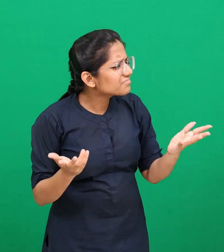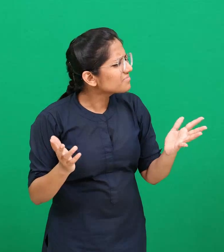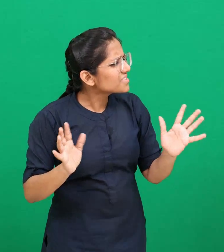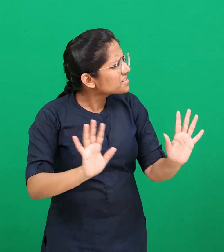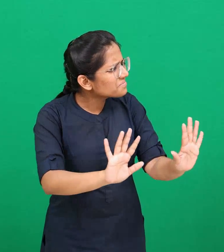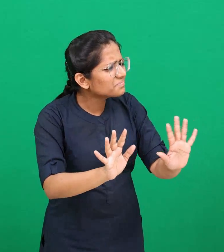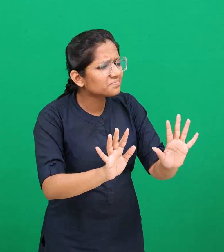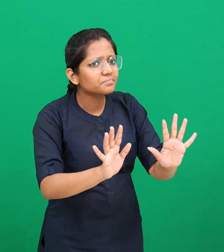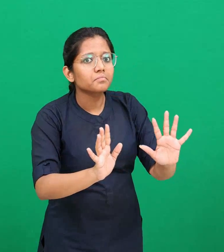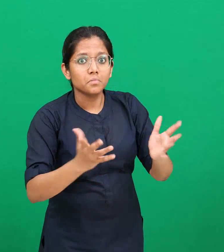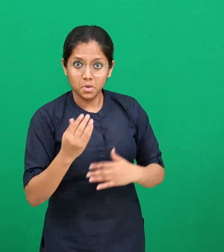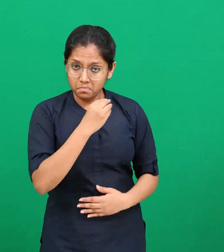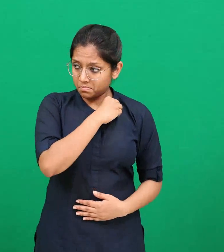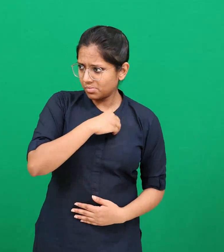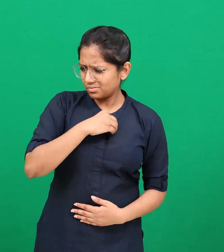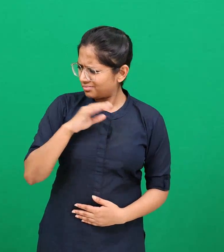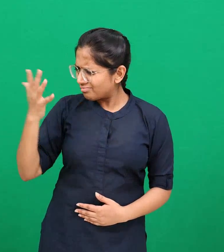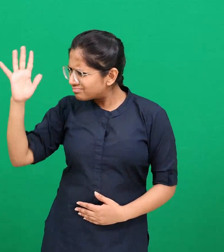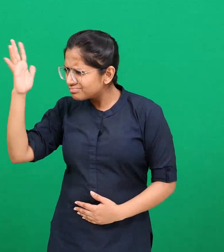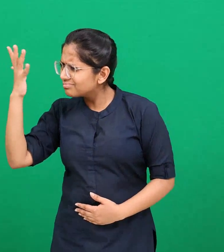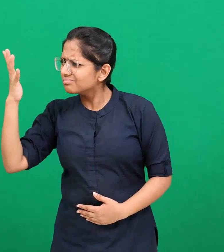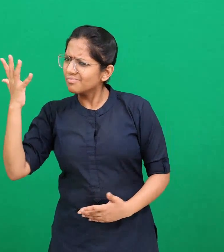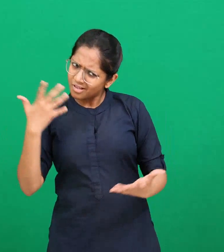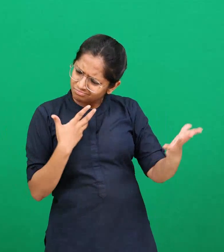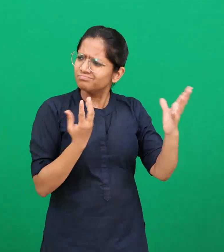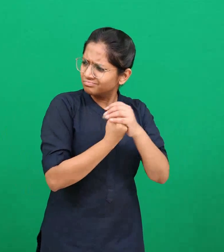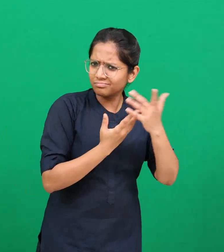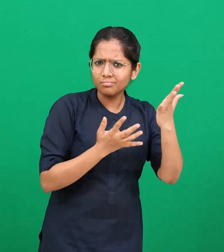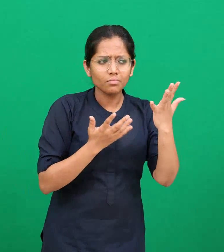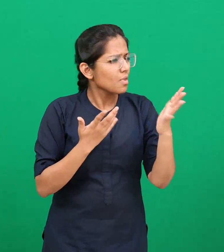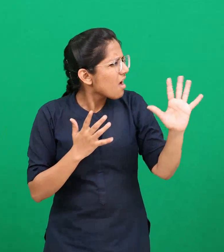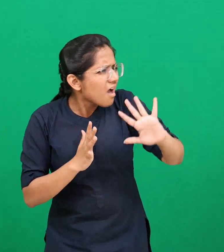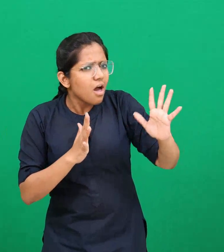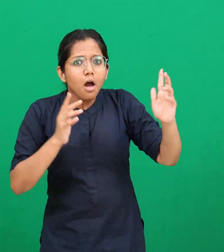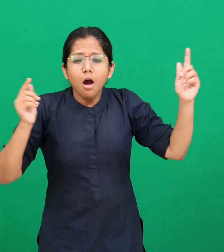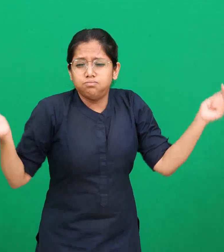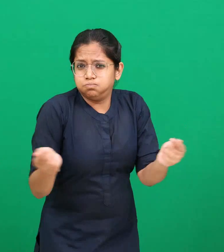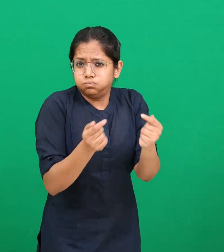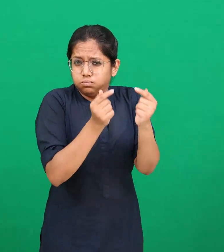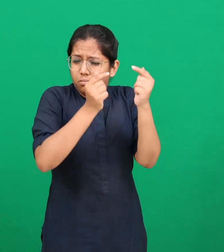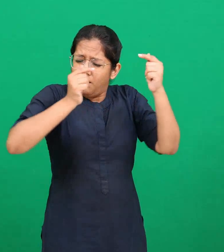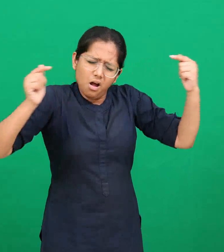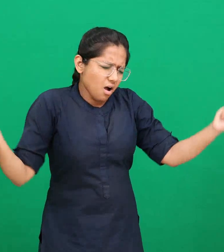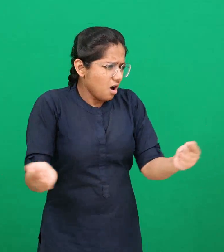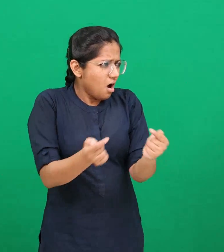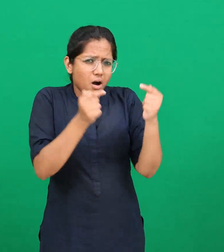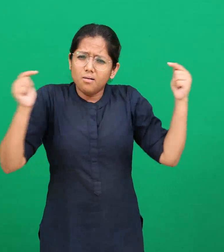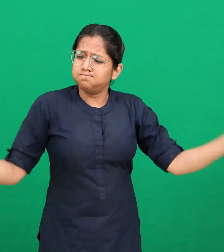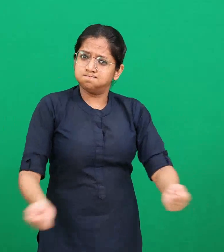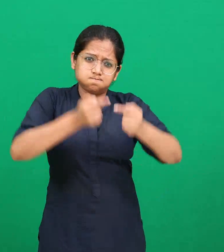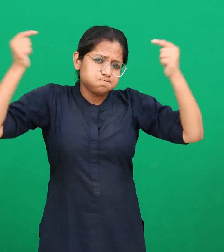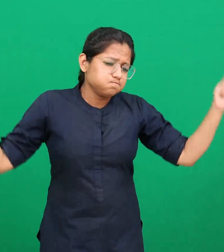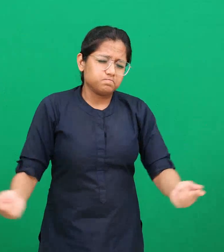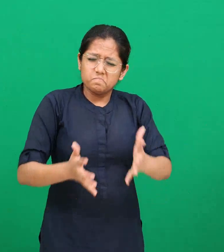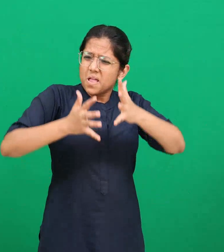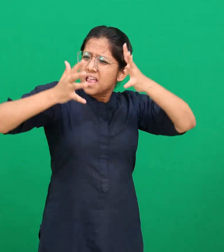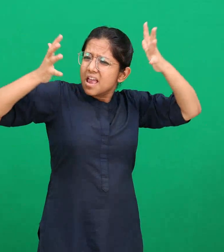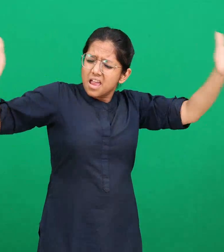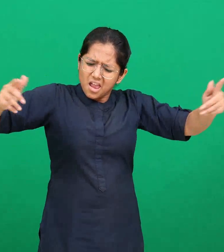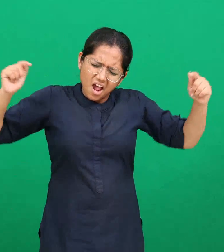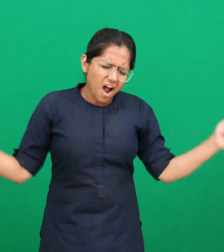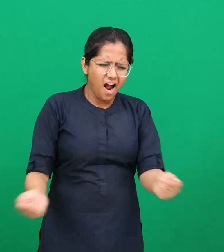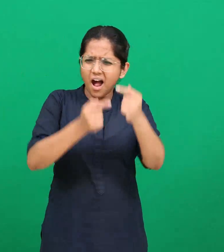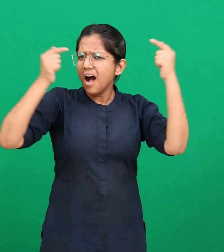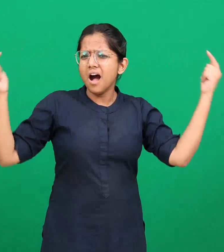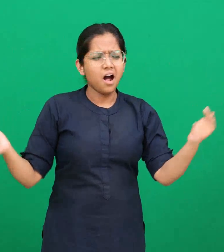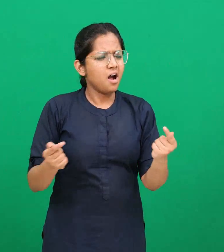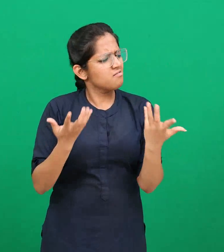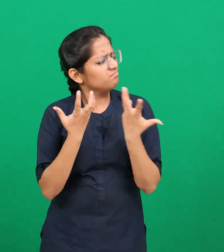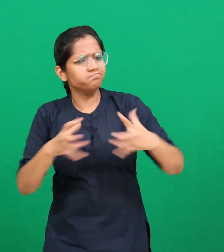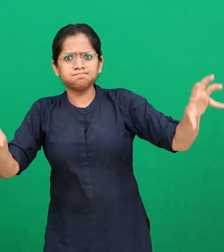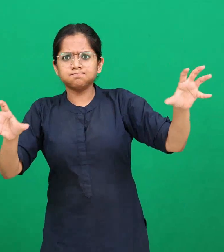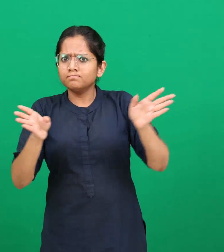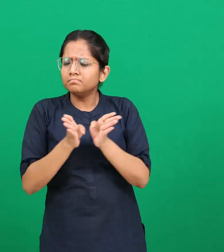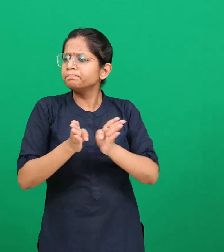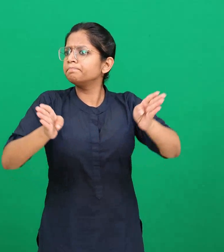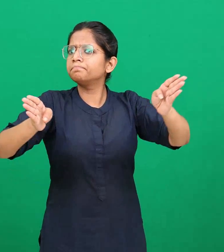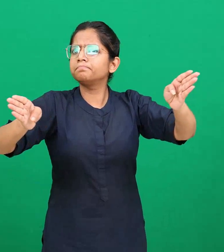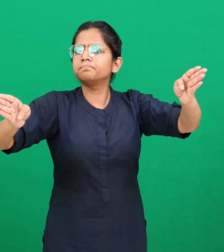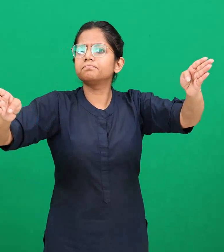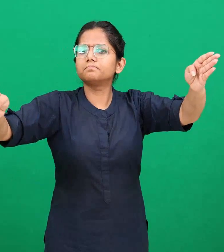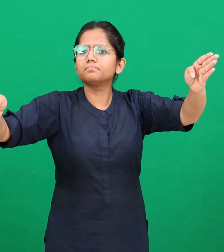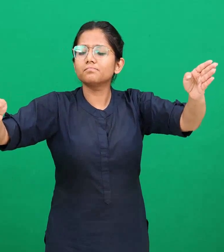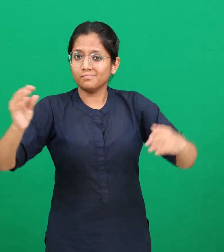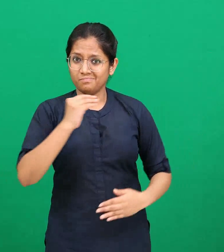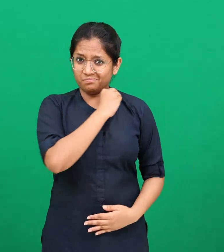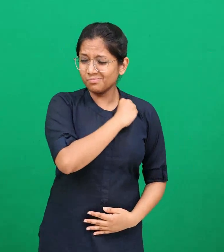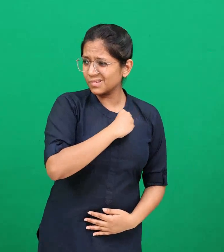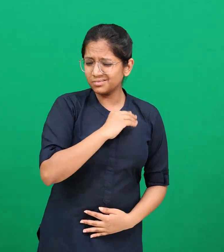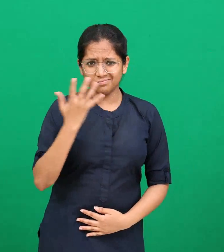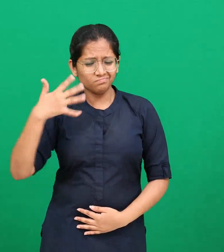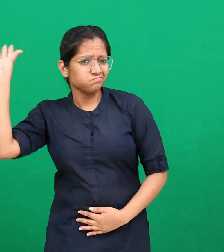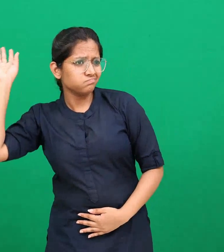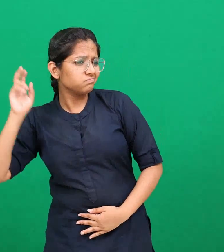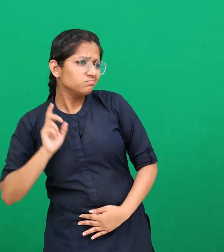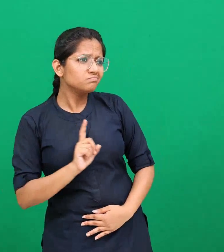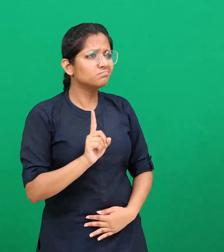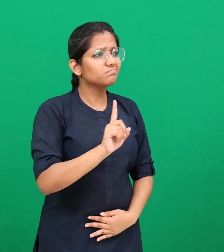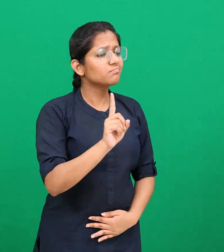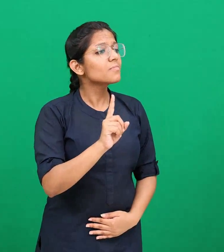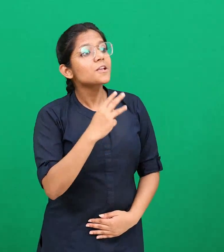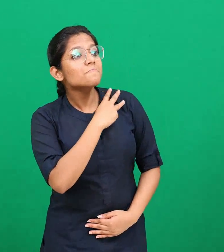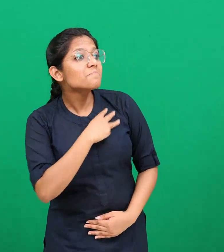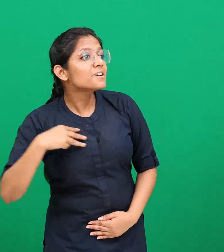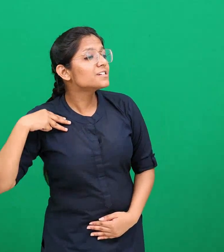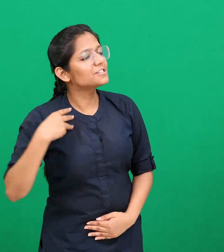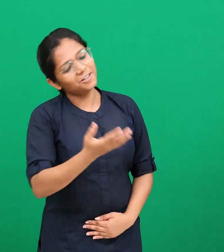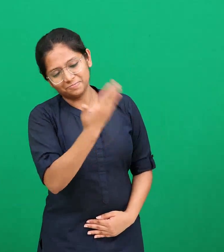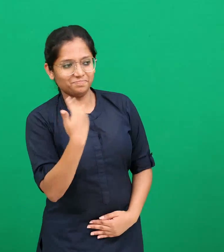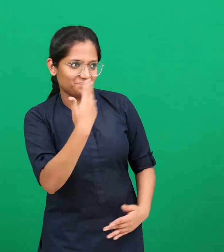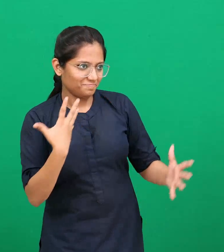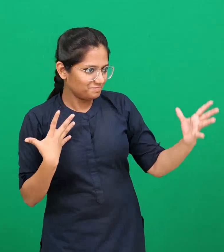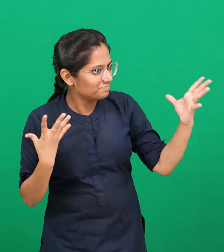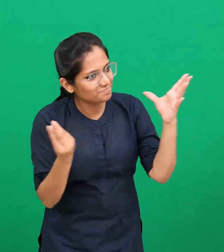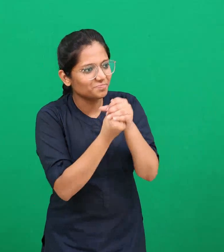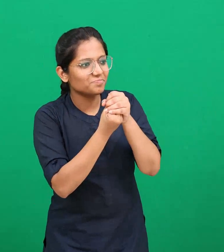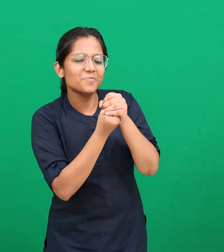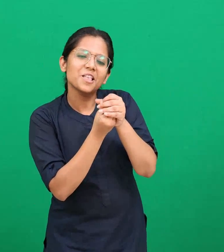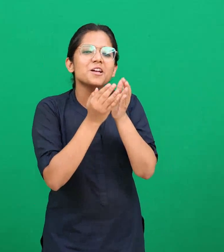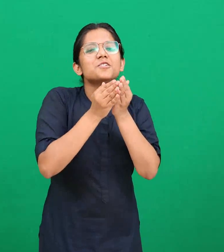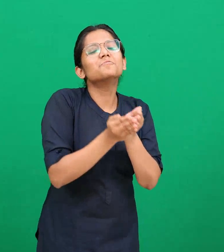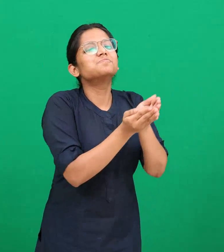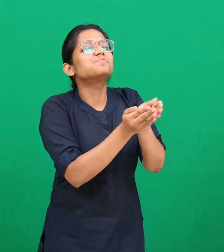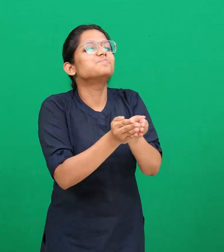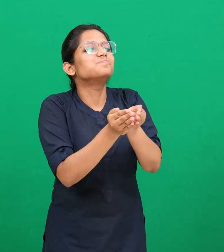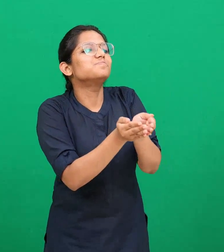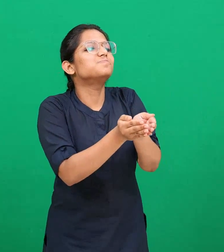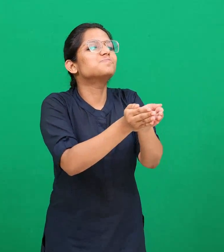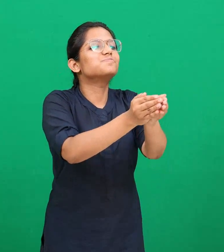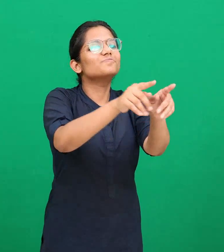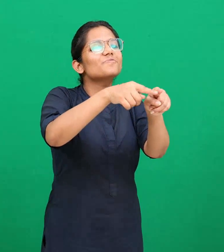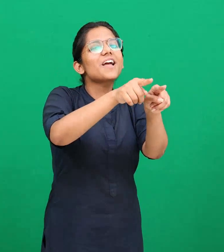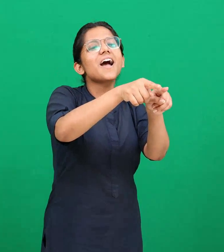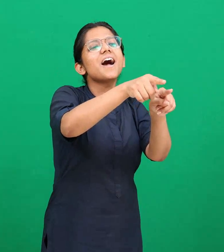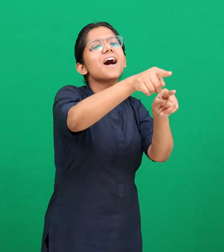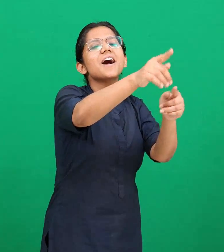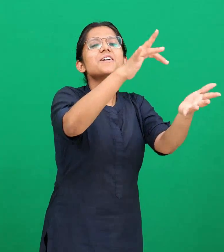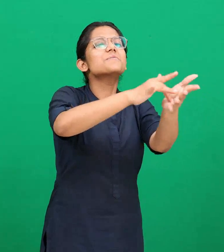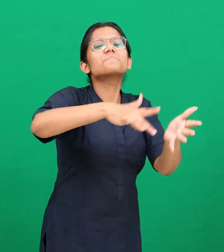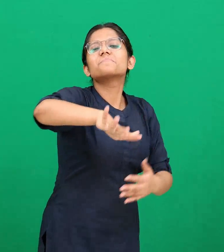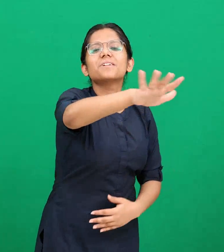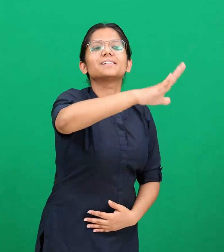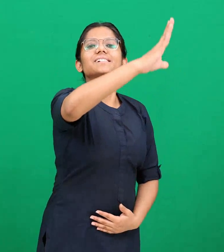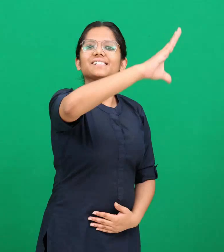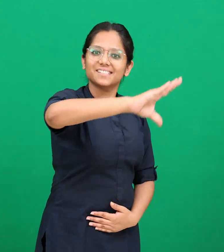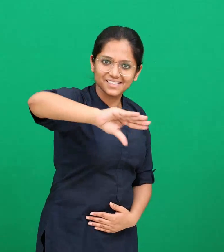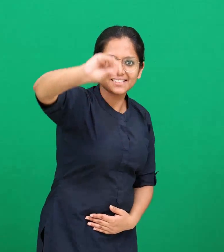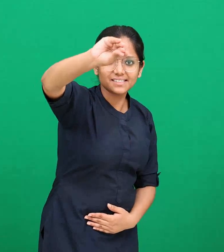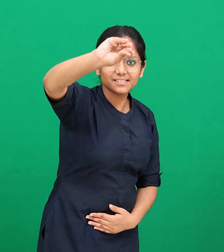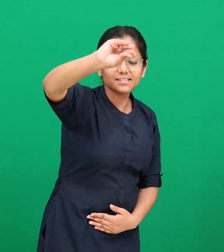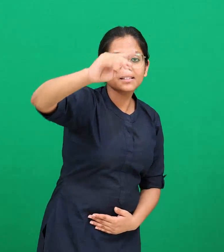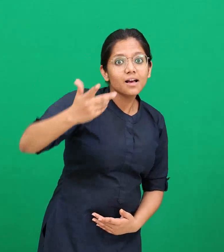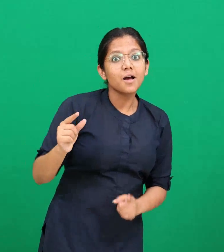Their disagreement was so sharp that they parted company.